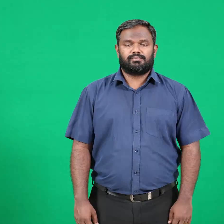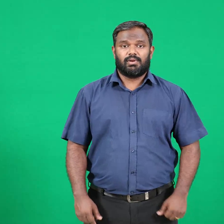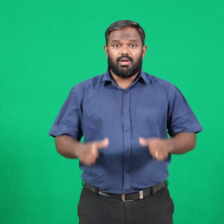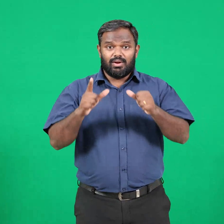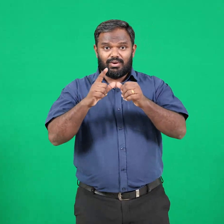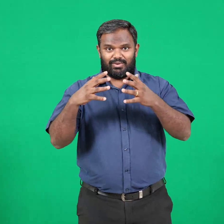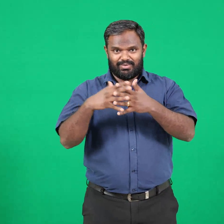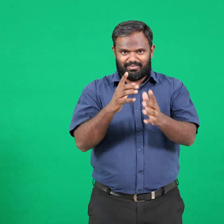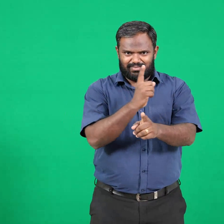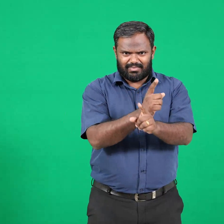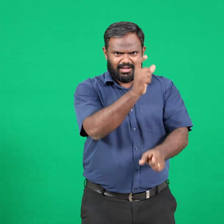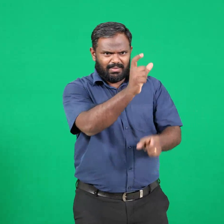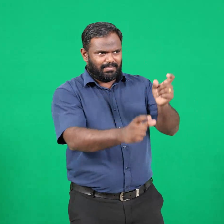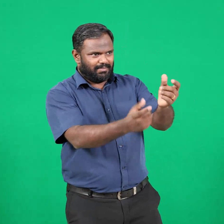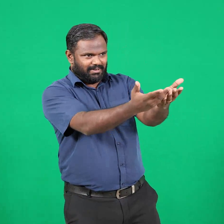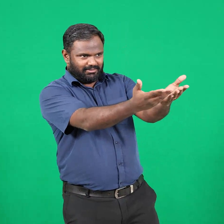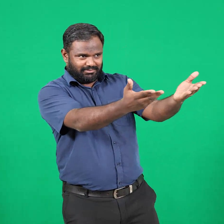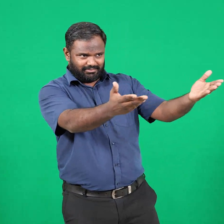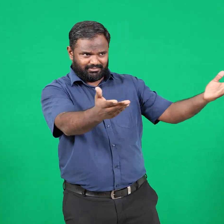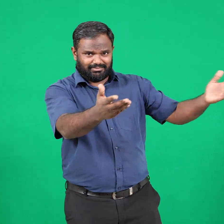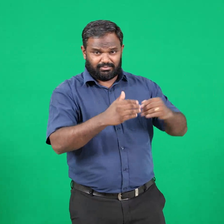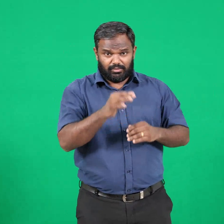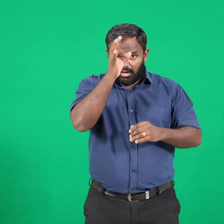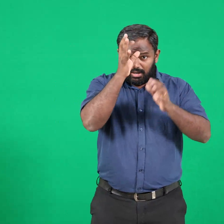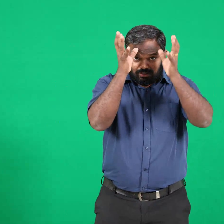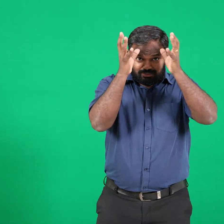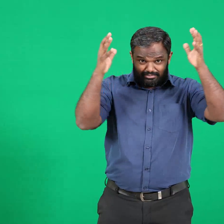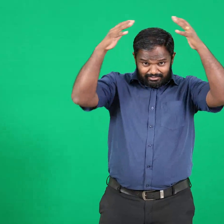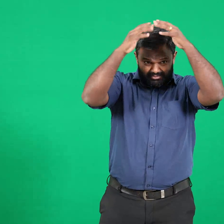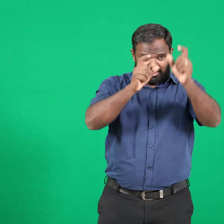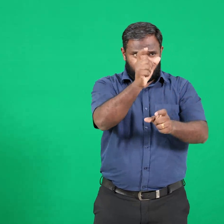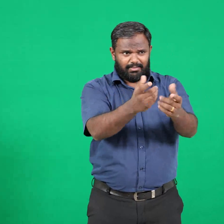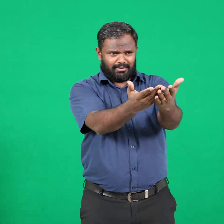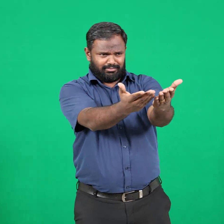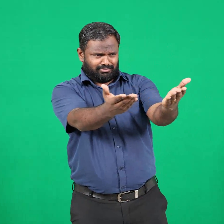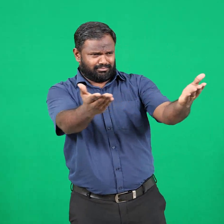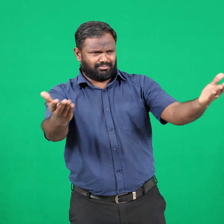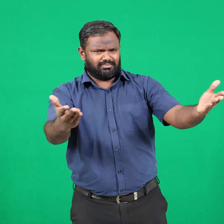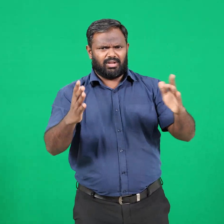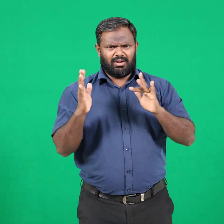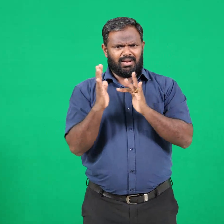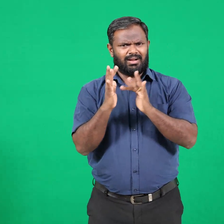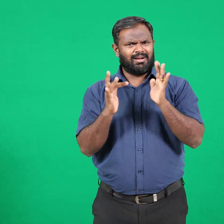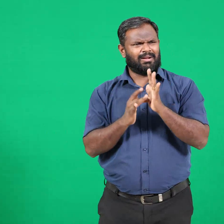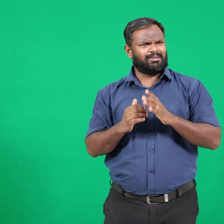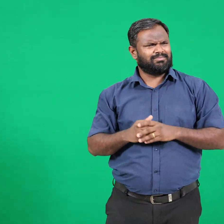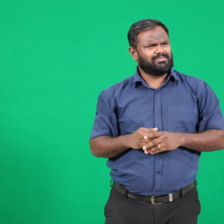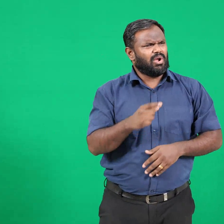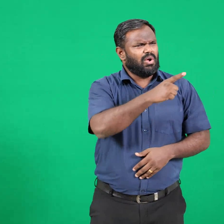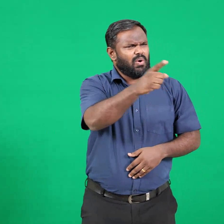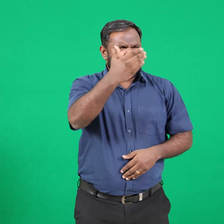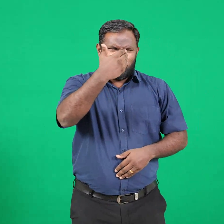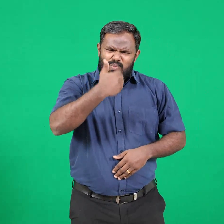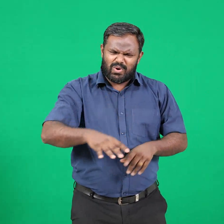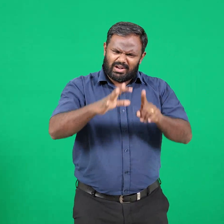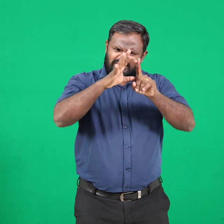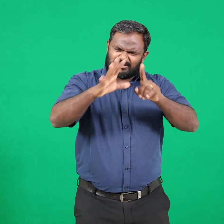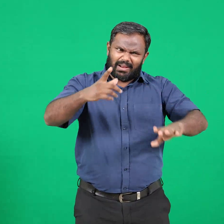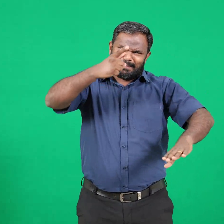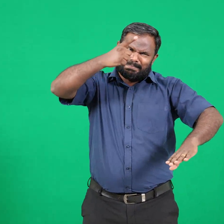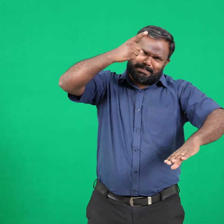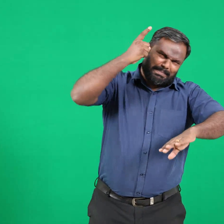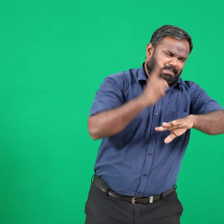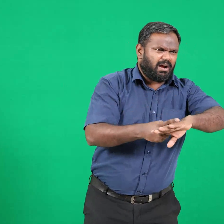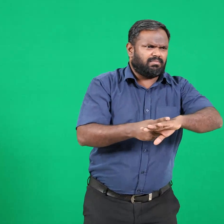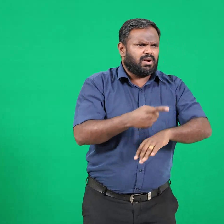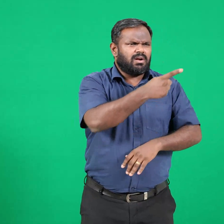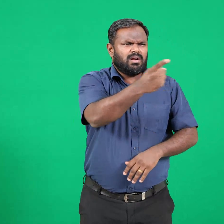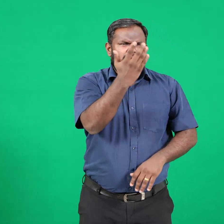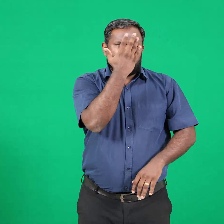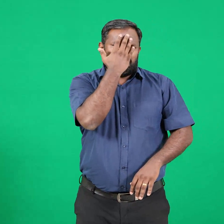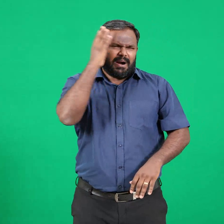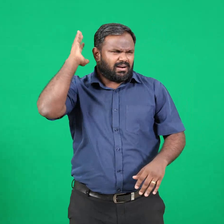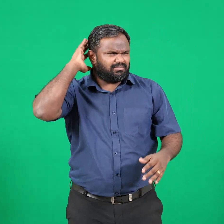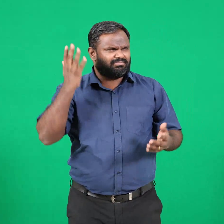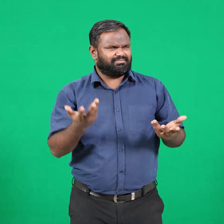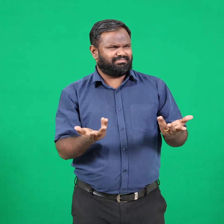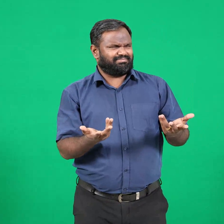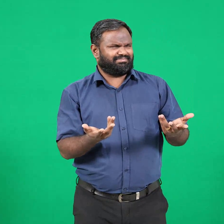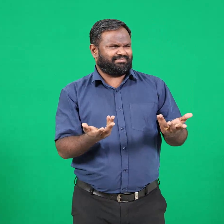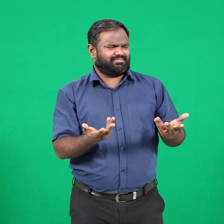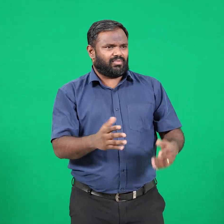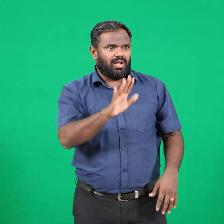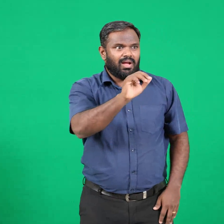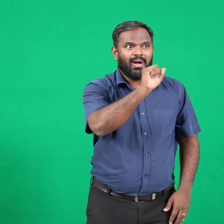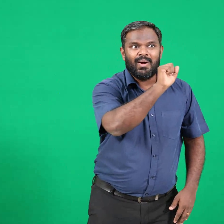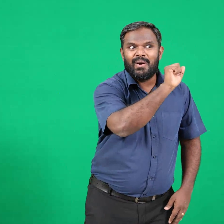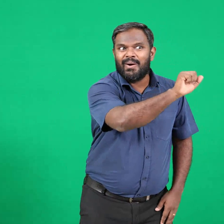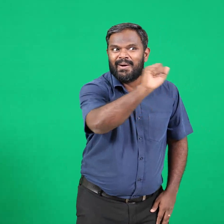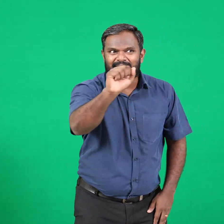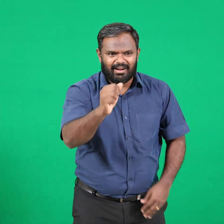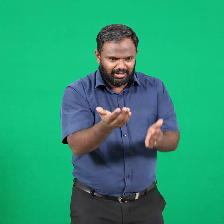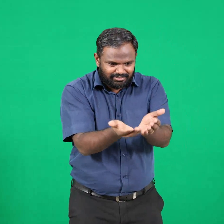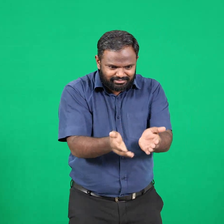Woe to you, scribes and Pharisees, you hypocrites!